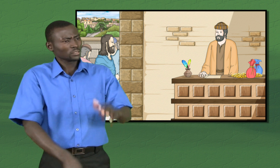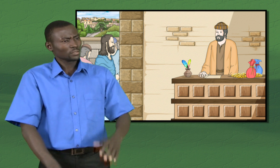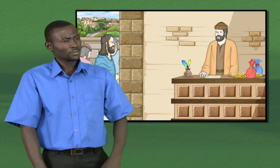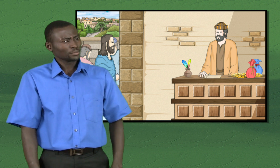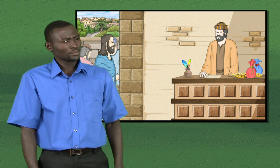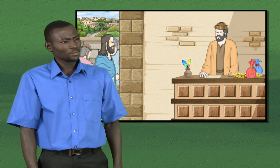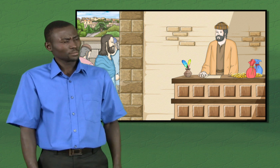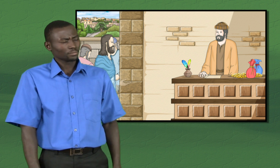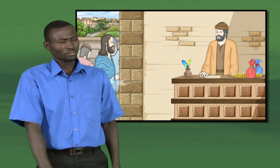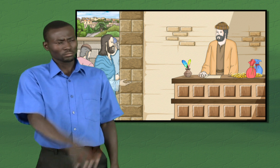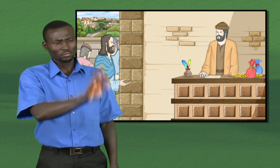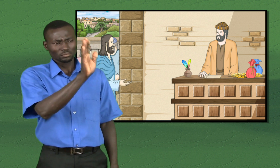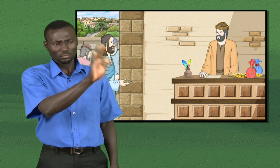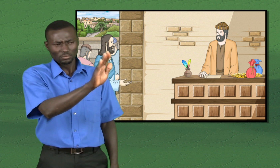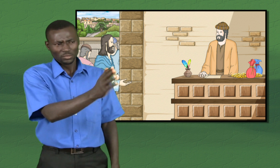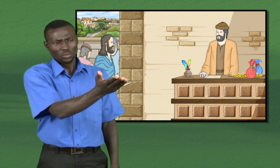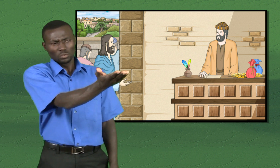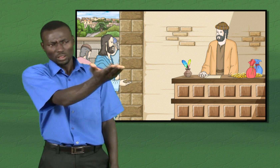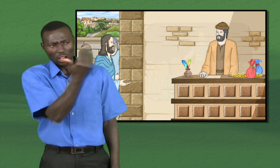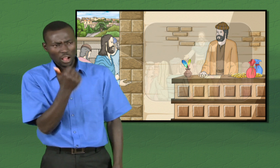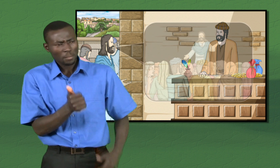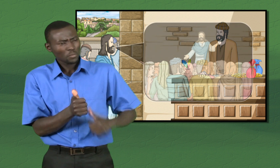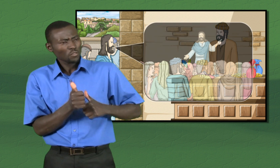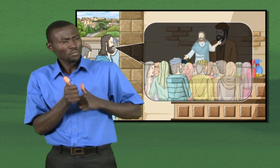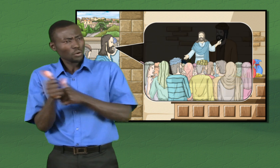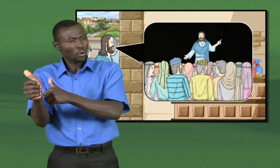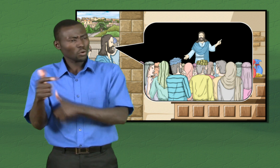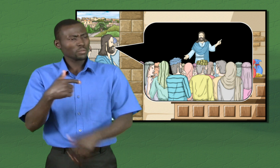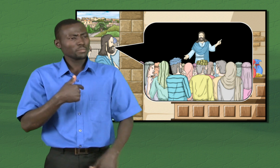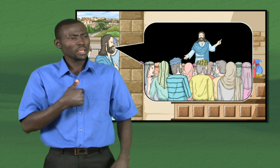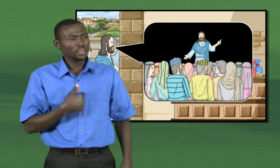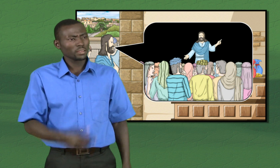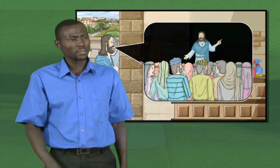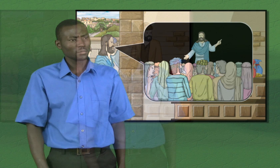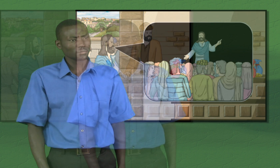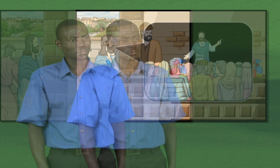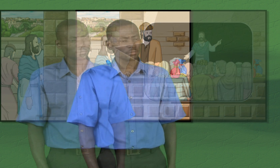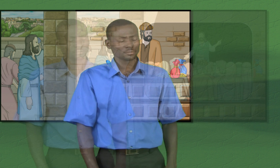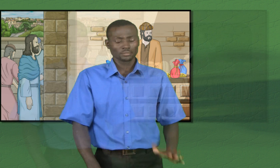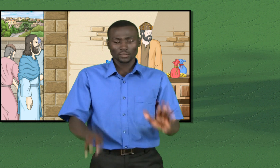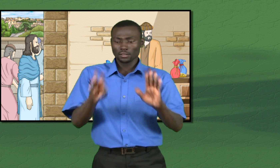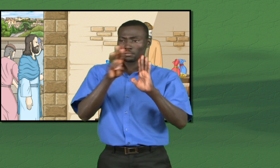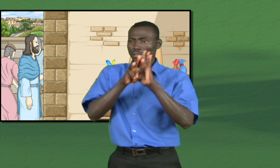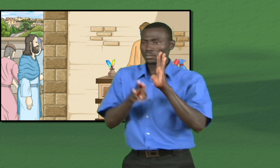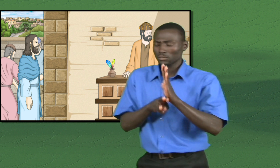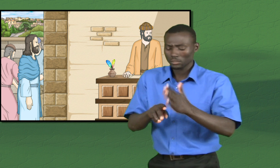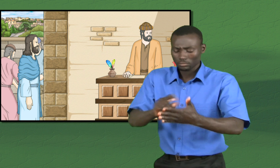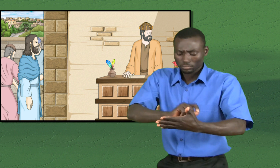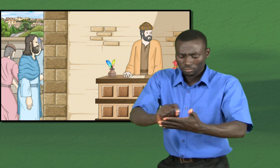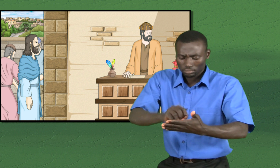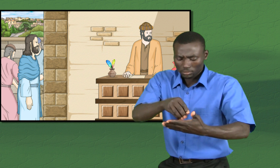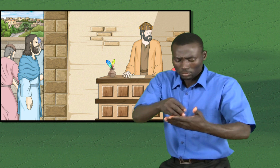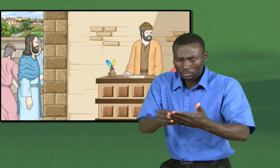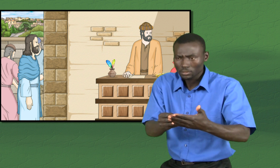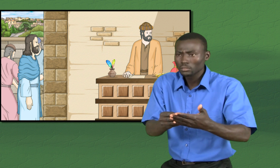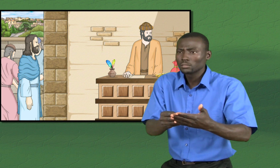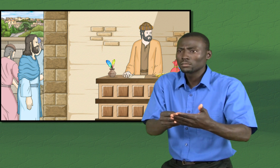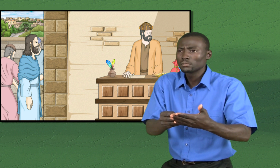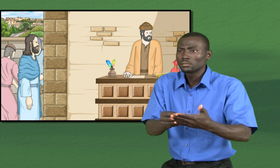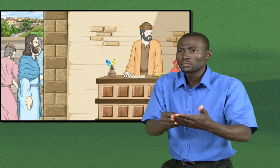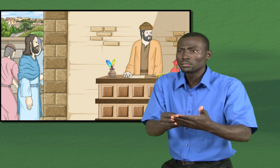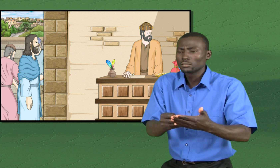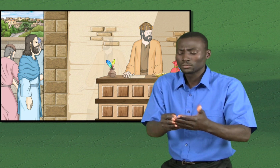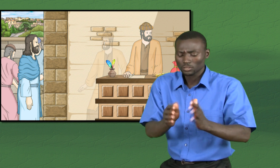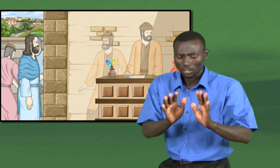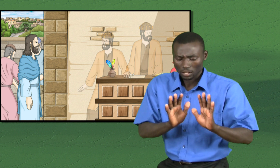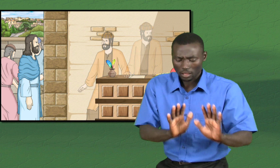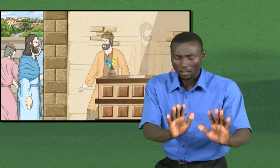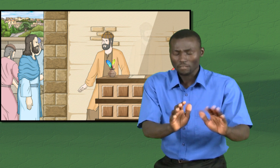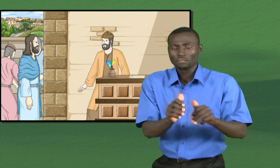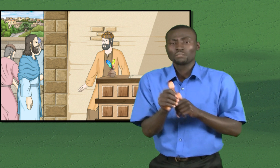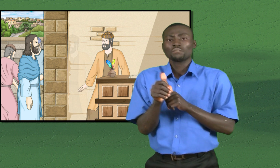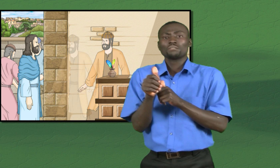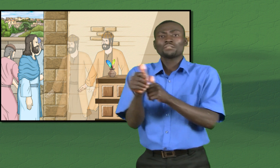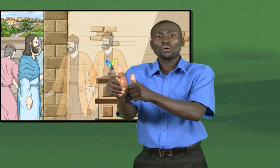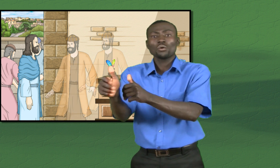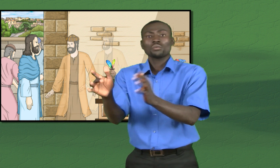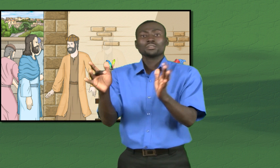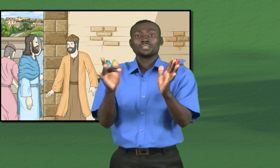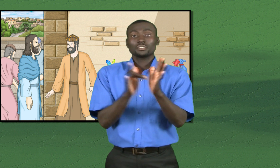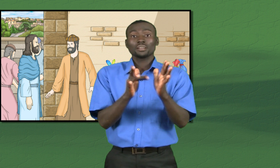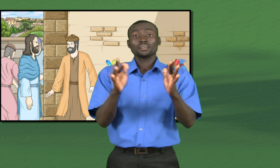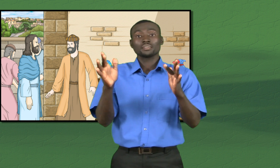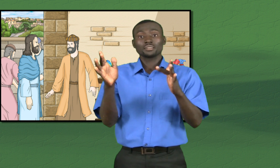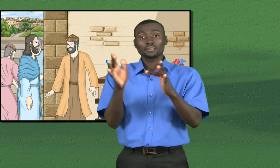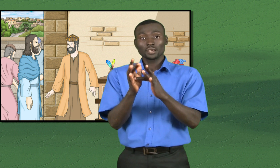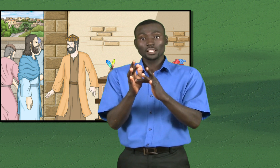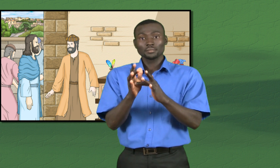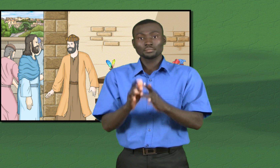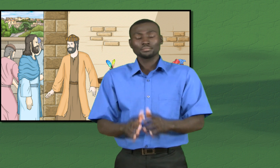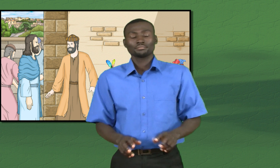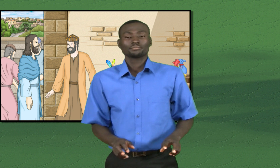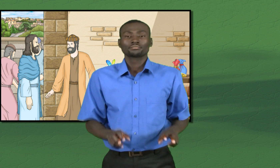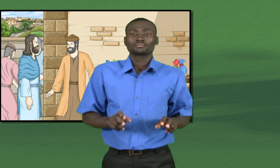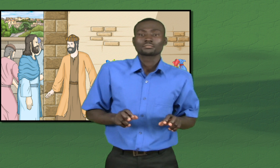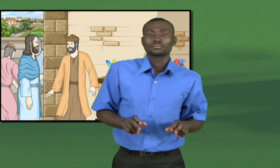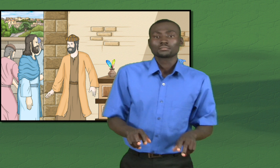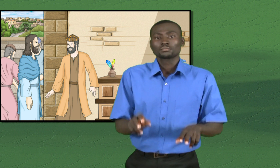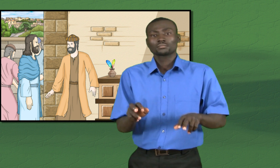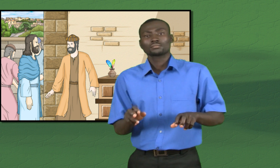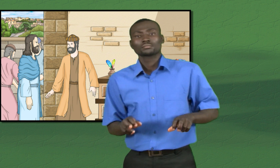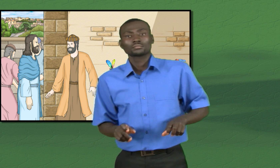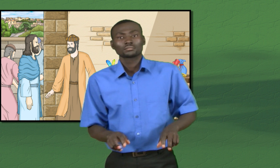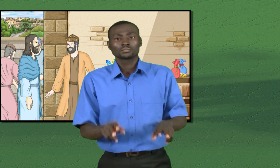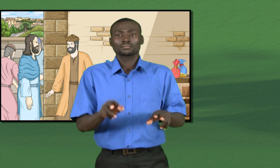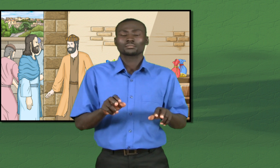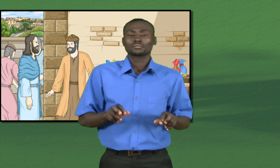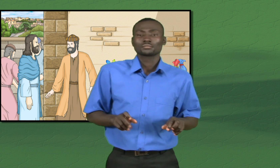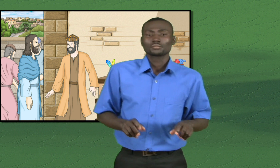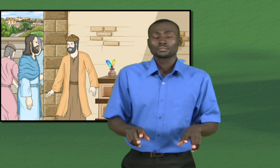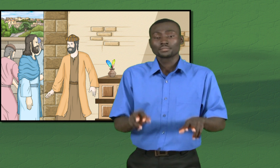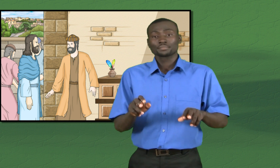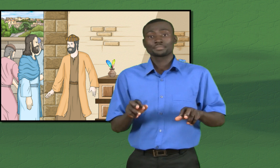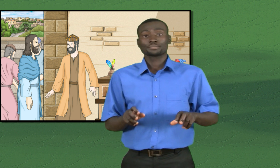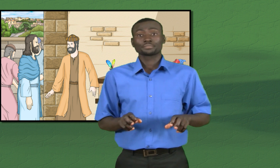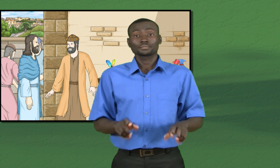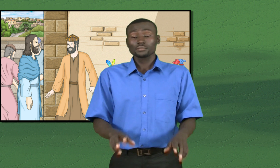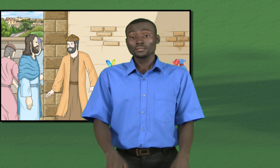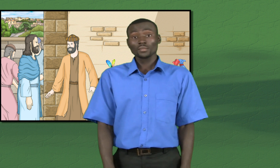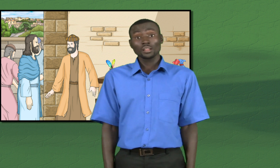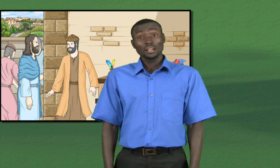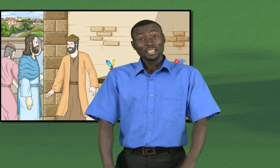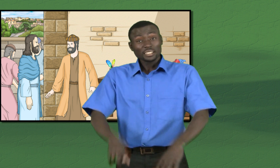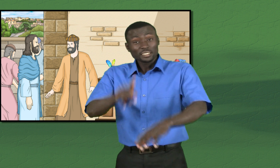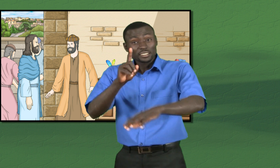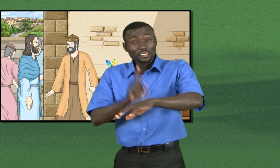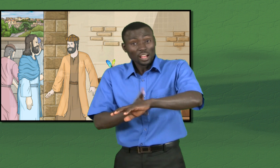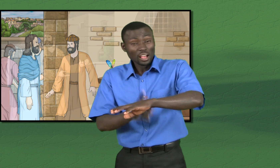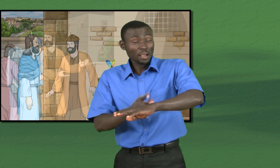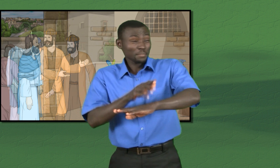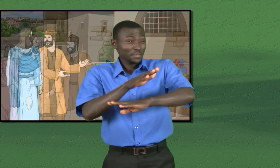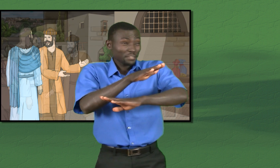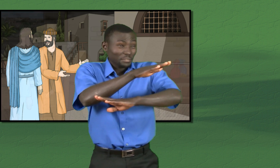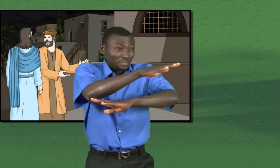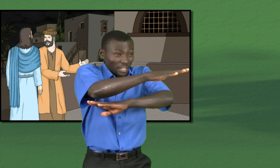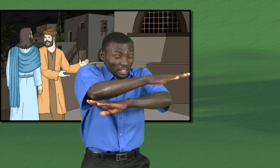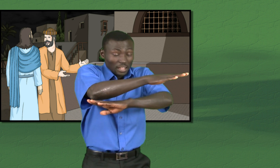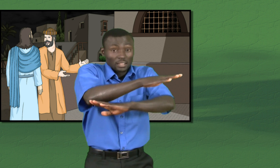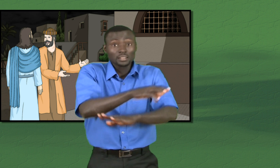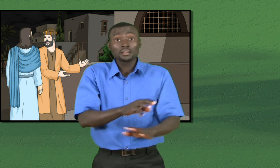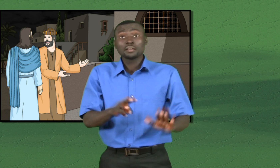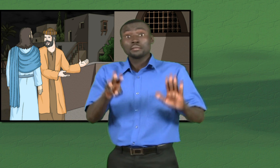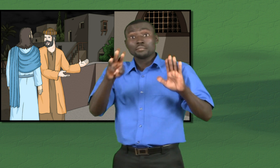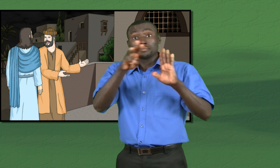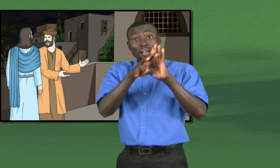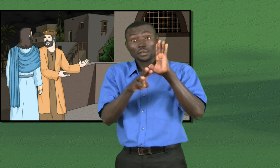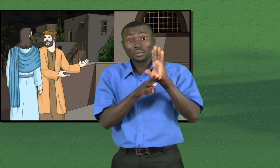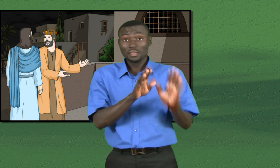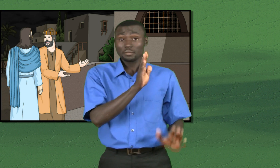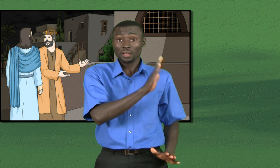“Follow Me,” He told him, and Levi got up and followed Him.